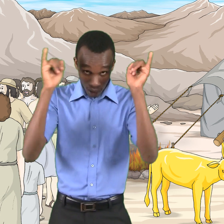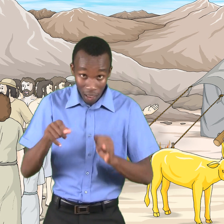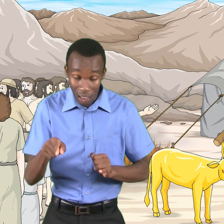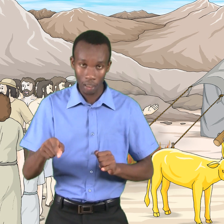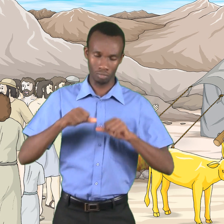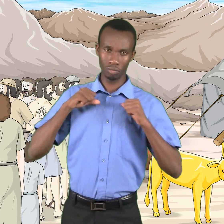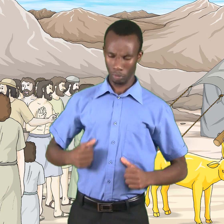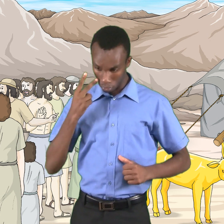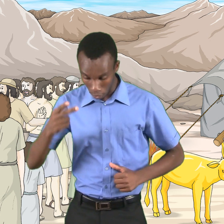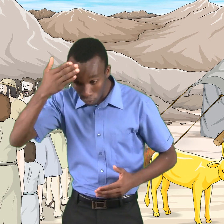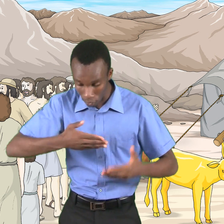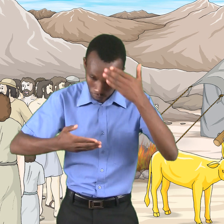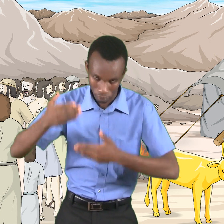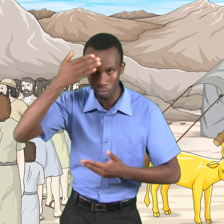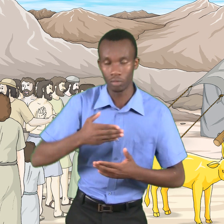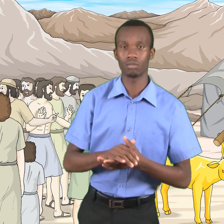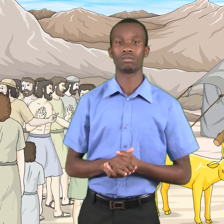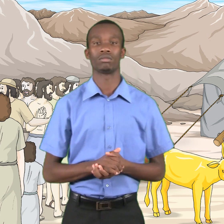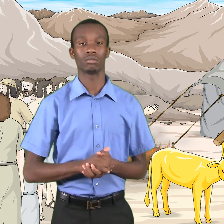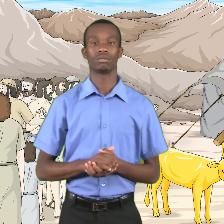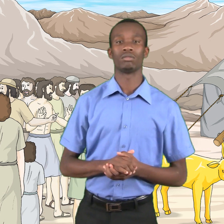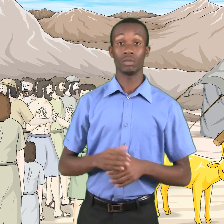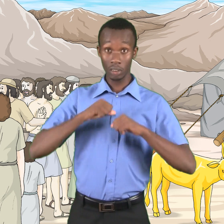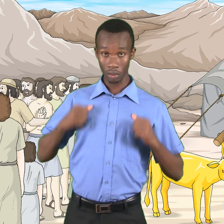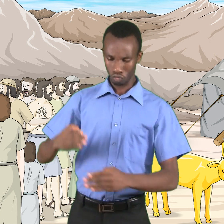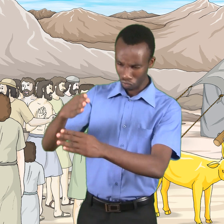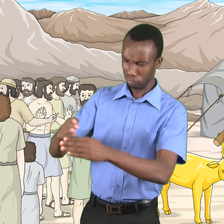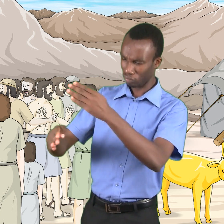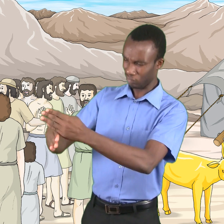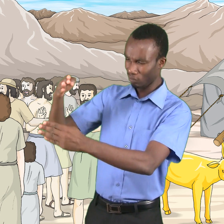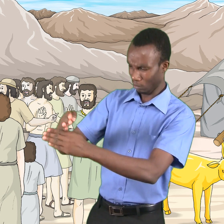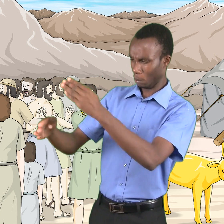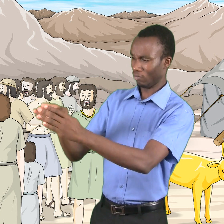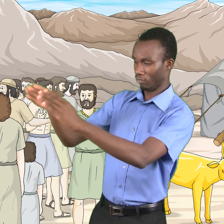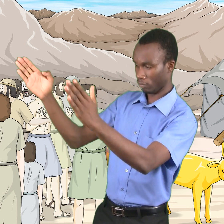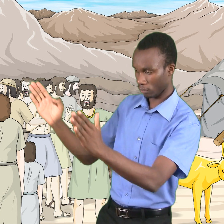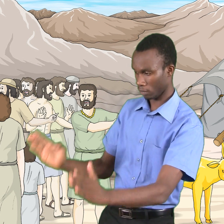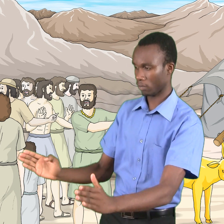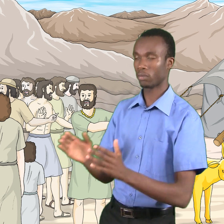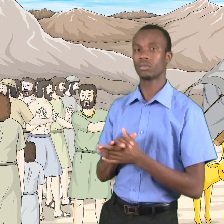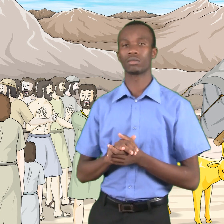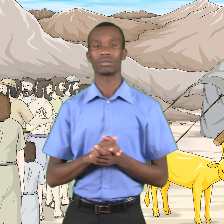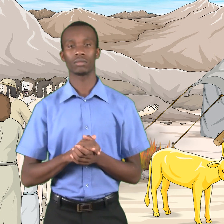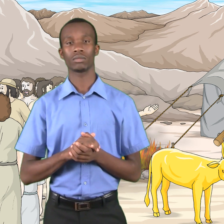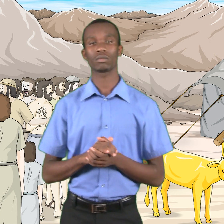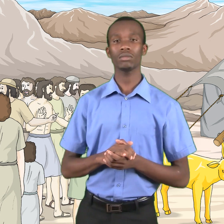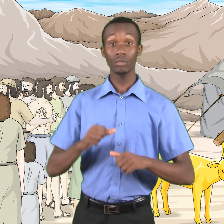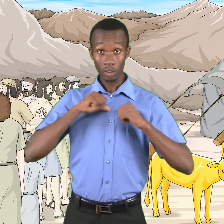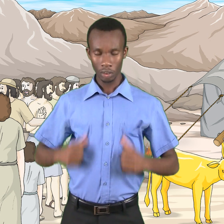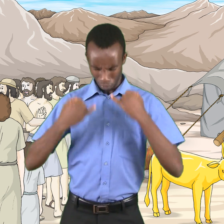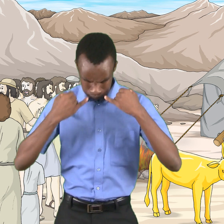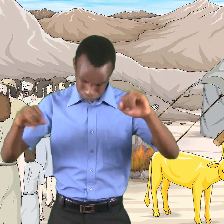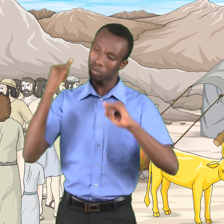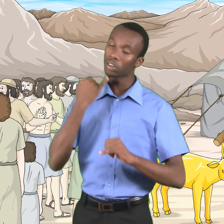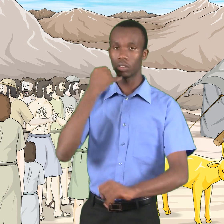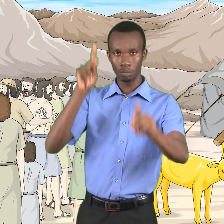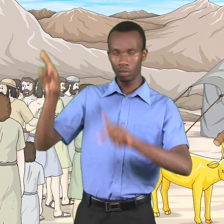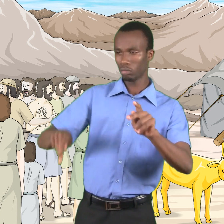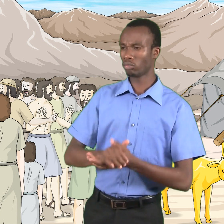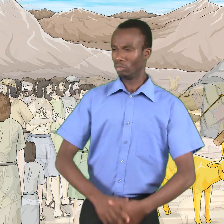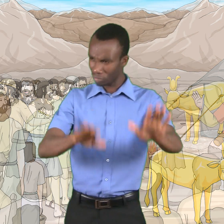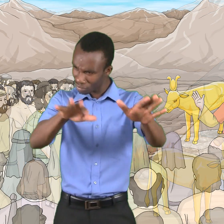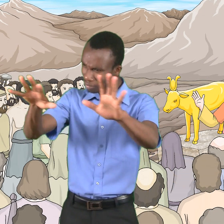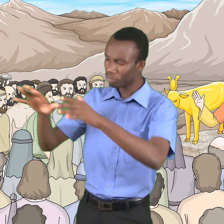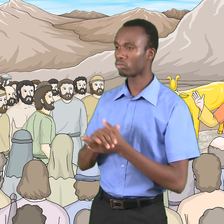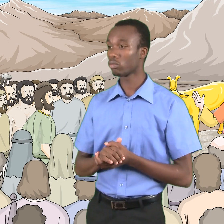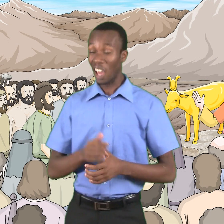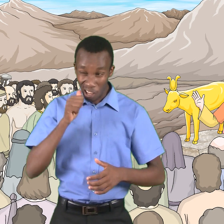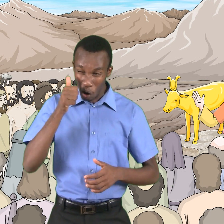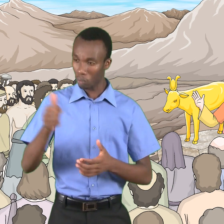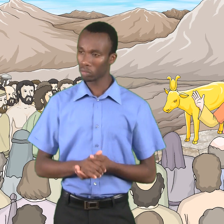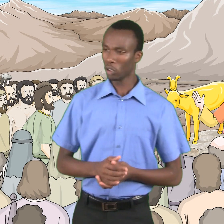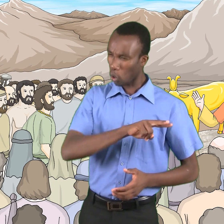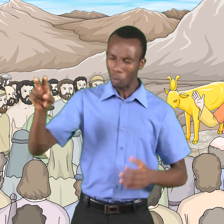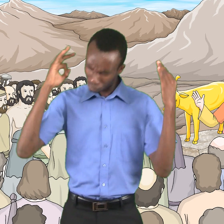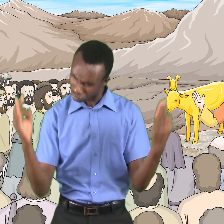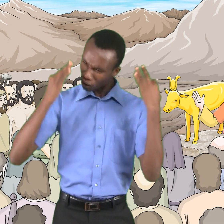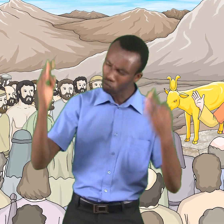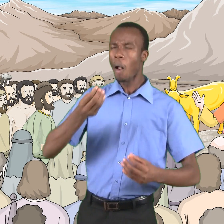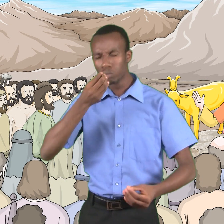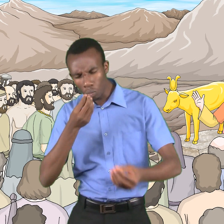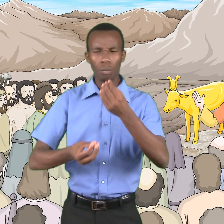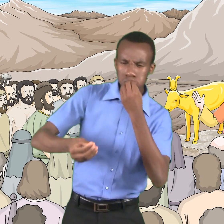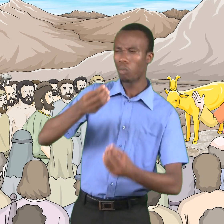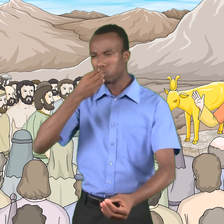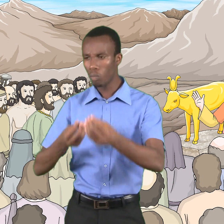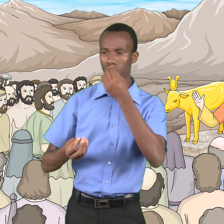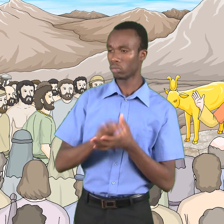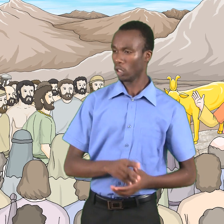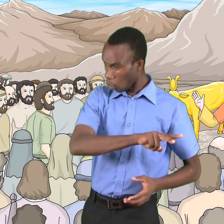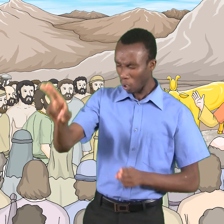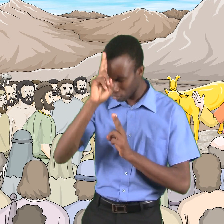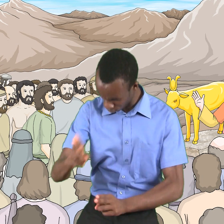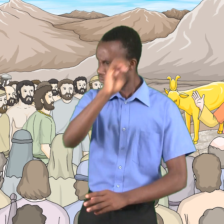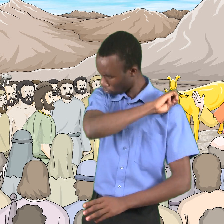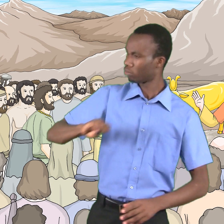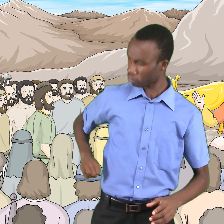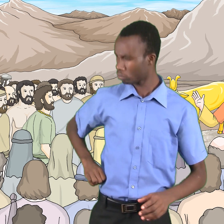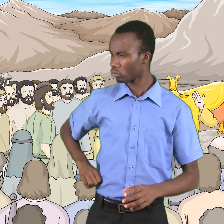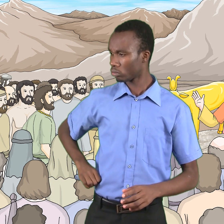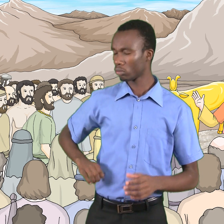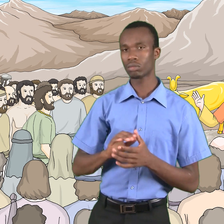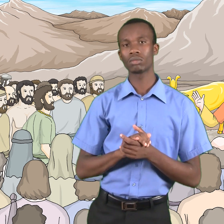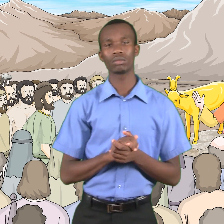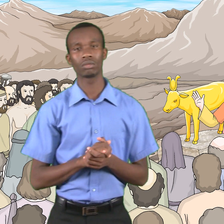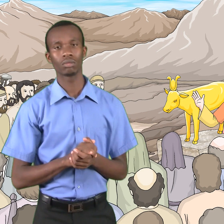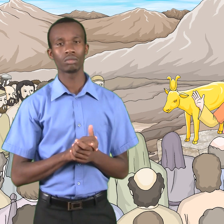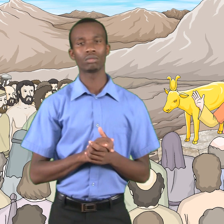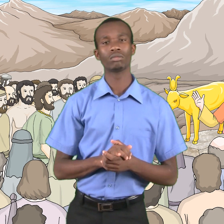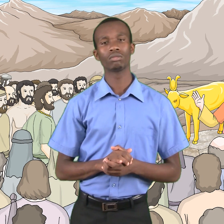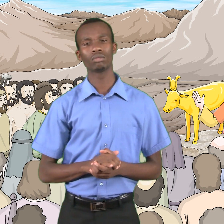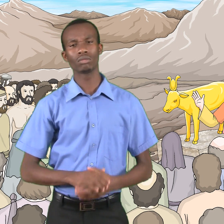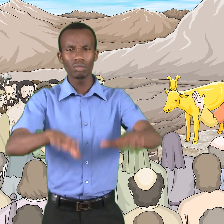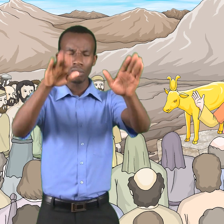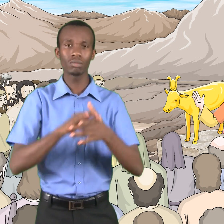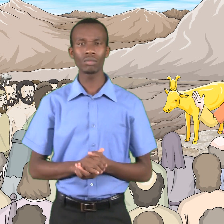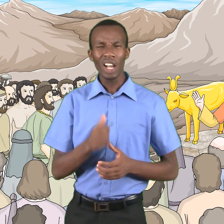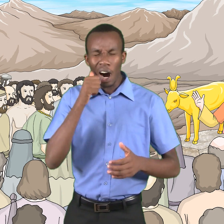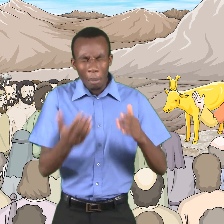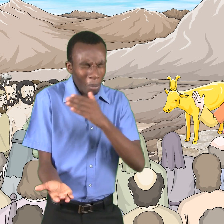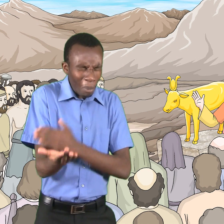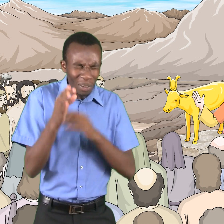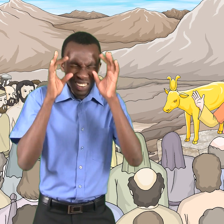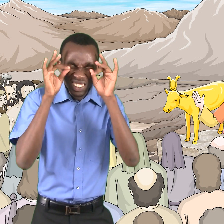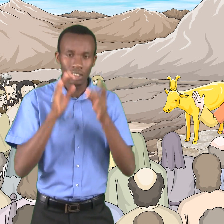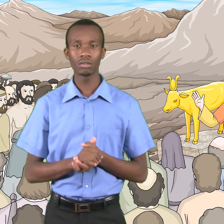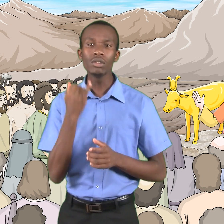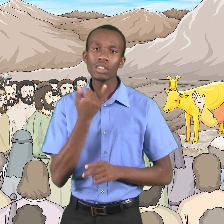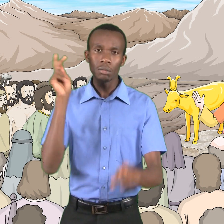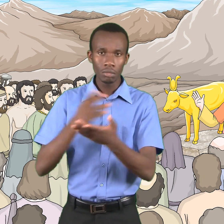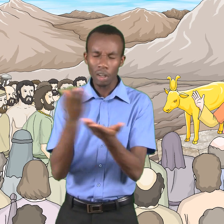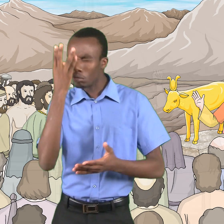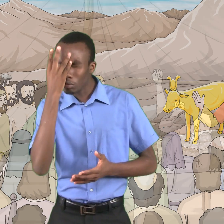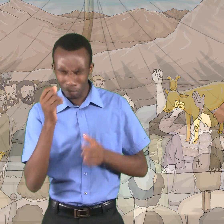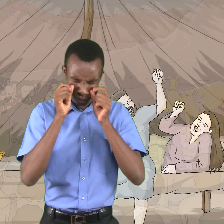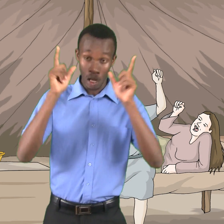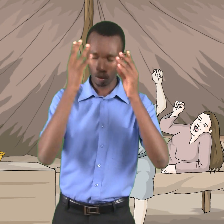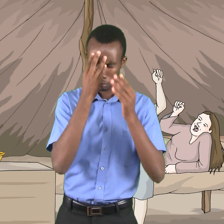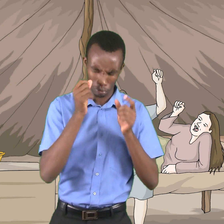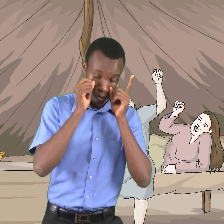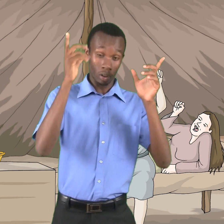When Aaron saw this, he built an altar before the calf and proclaimed: “Tomorrow shall be a feast to the LORD.”